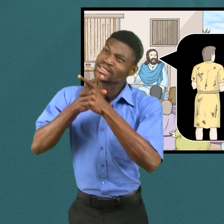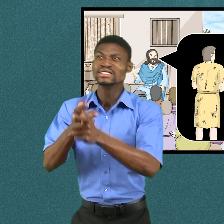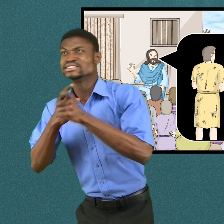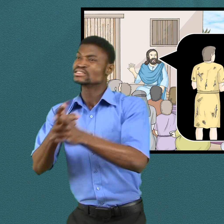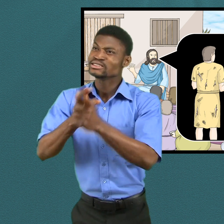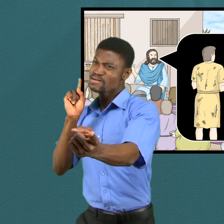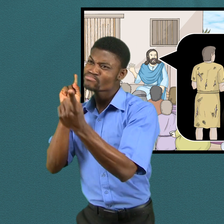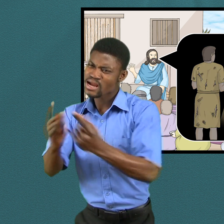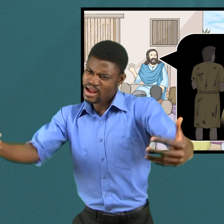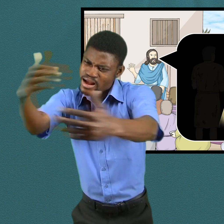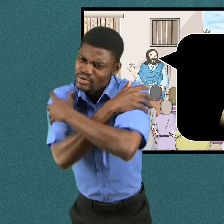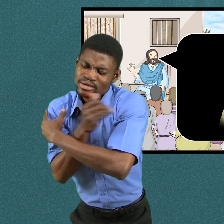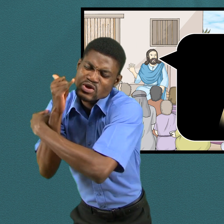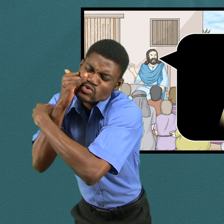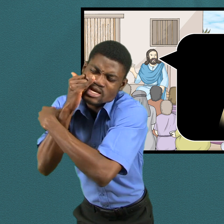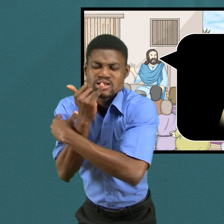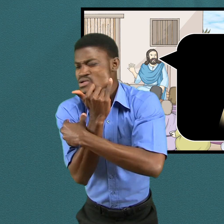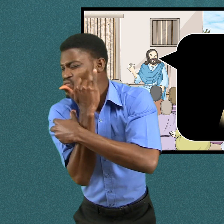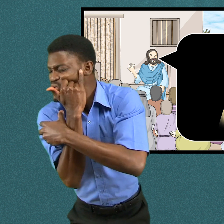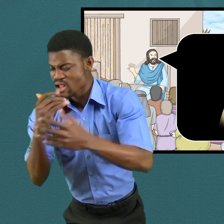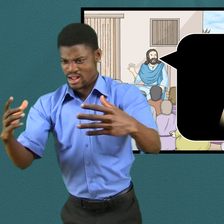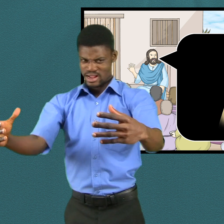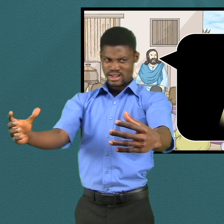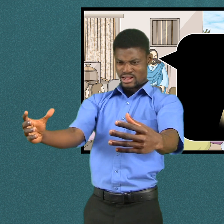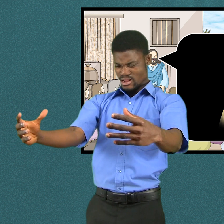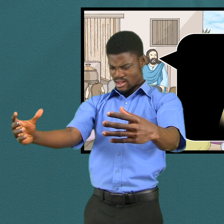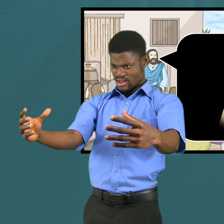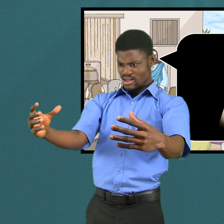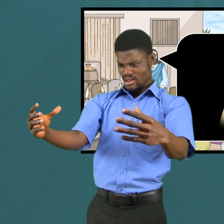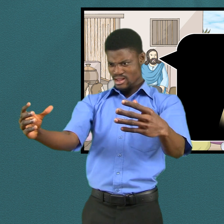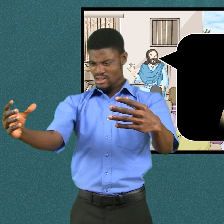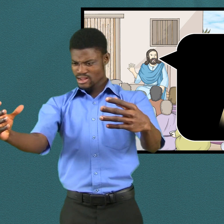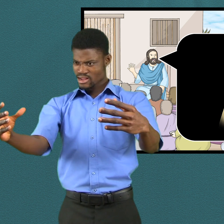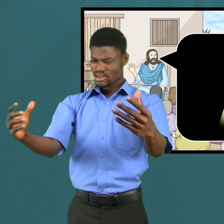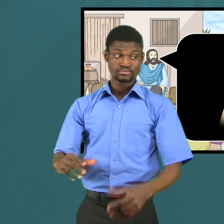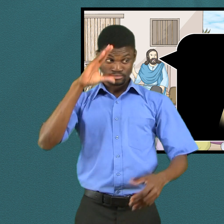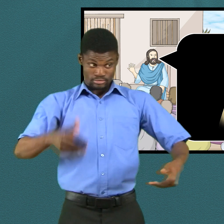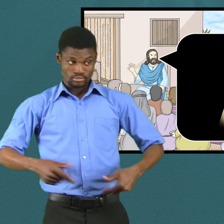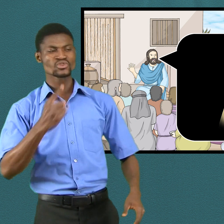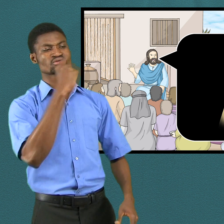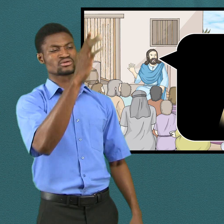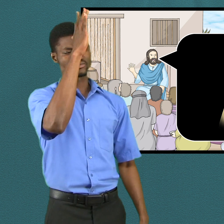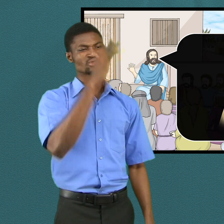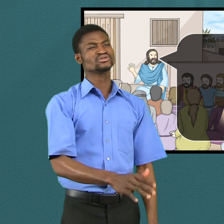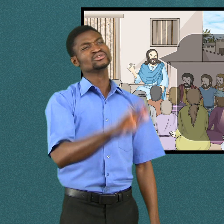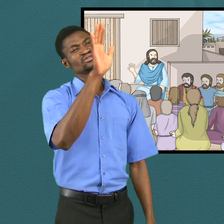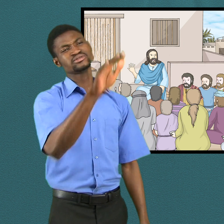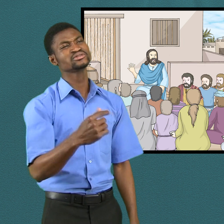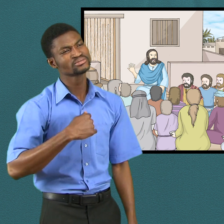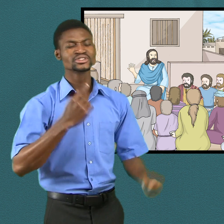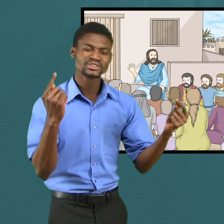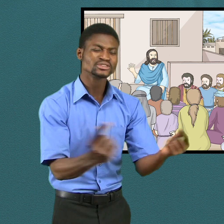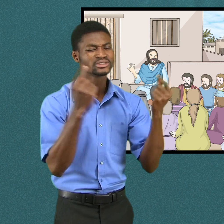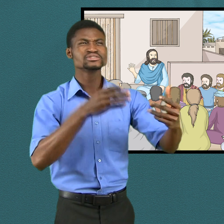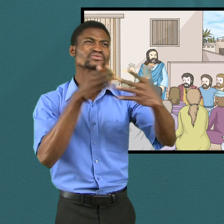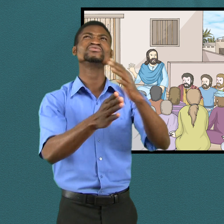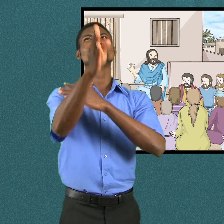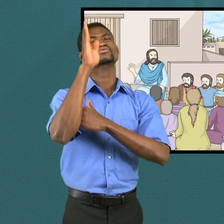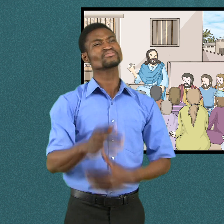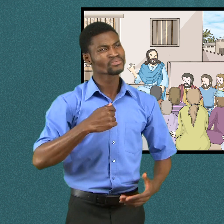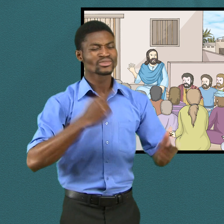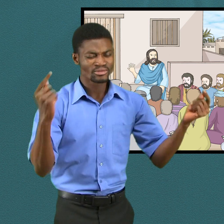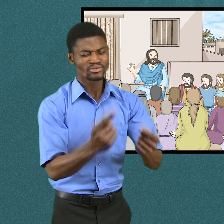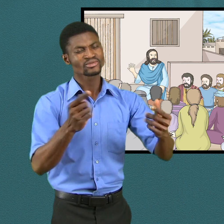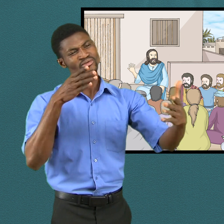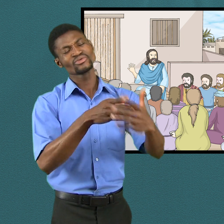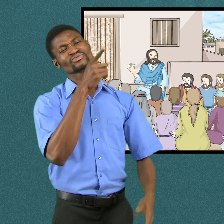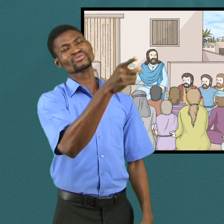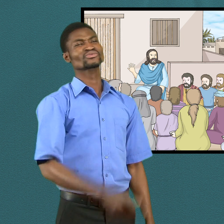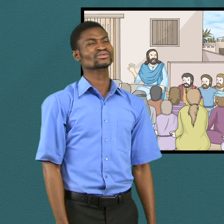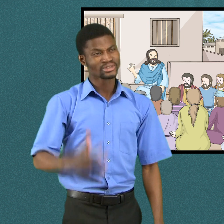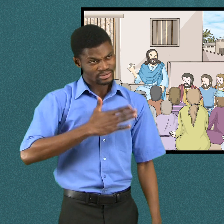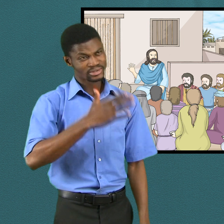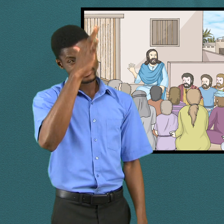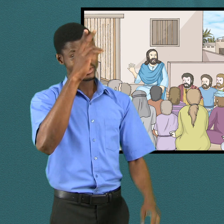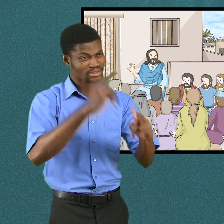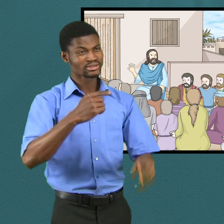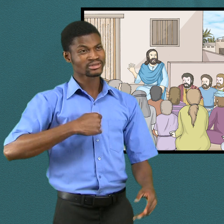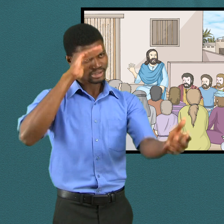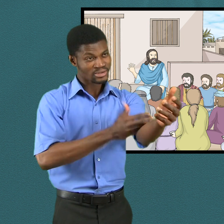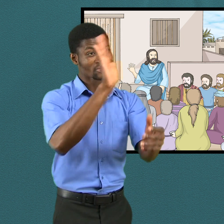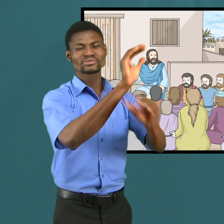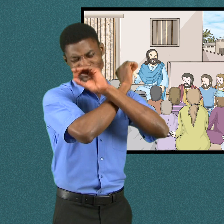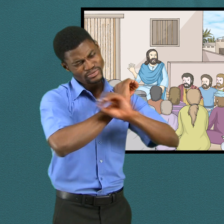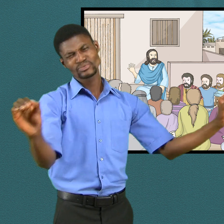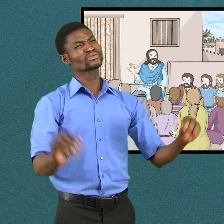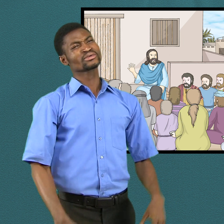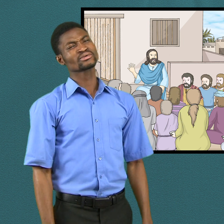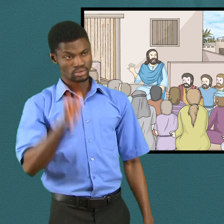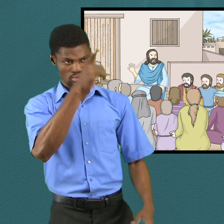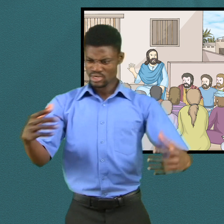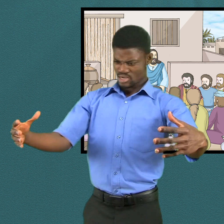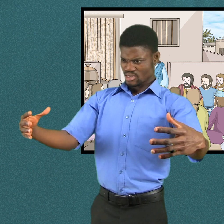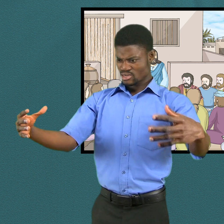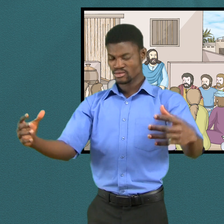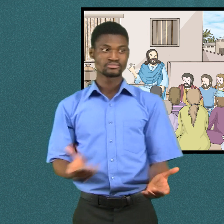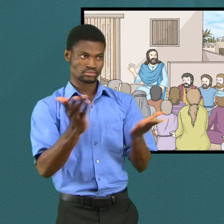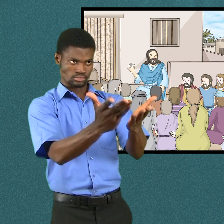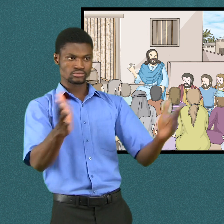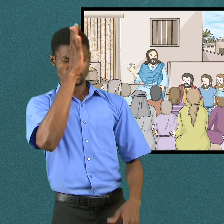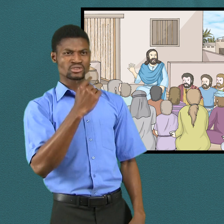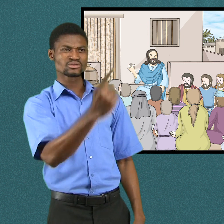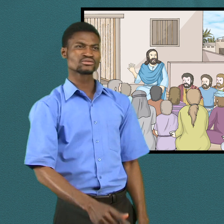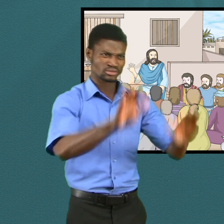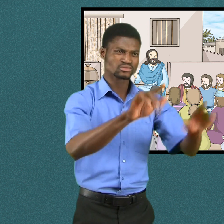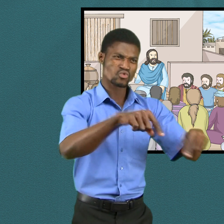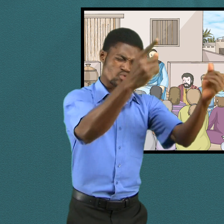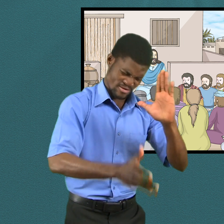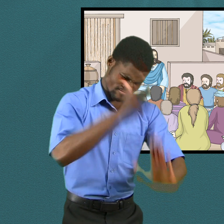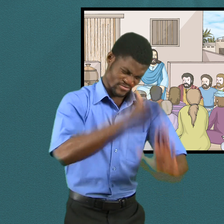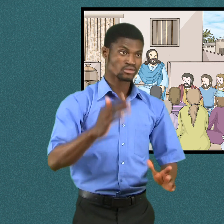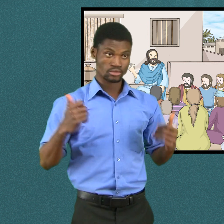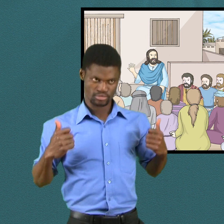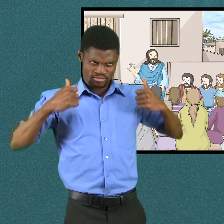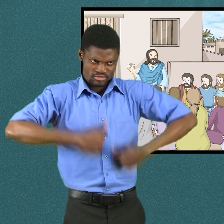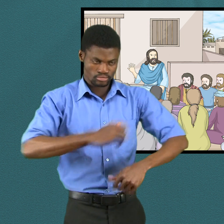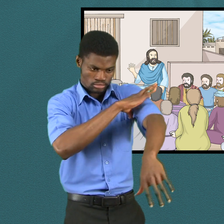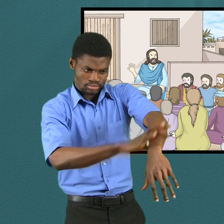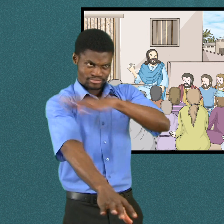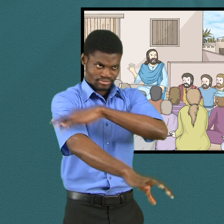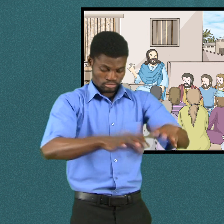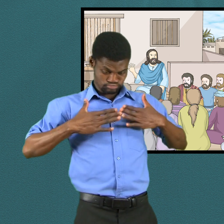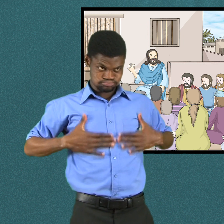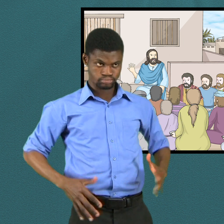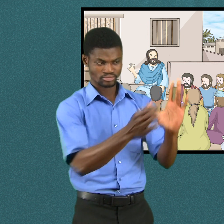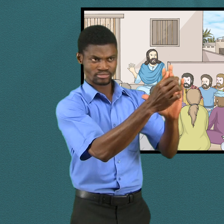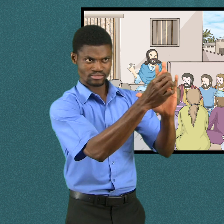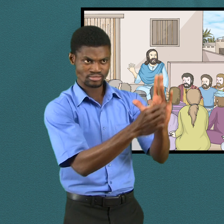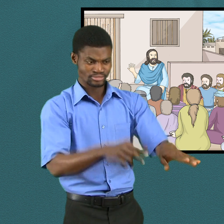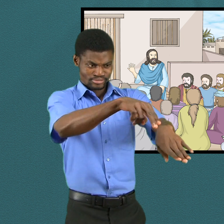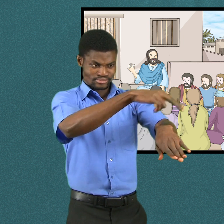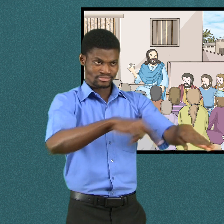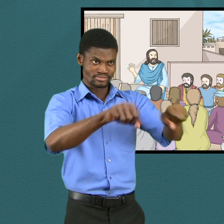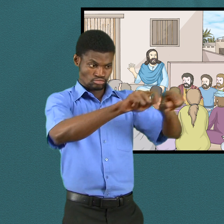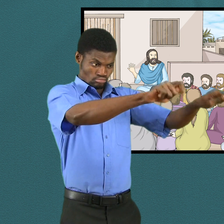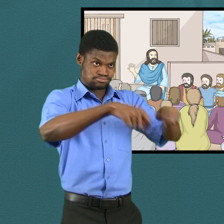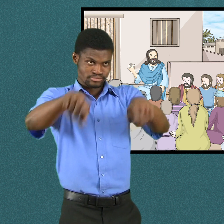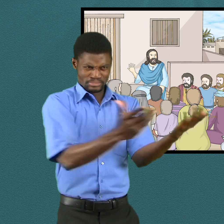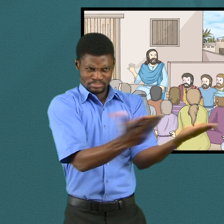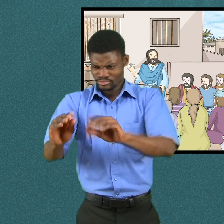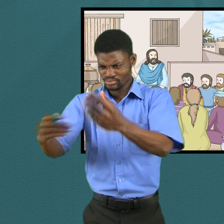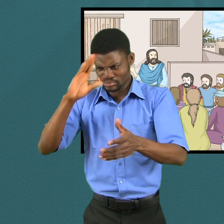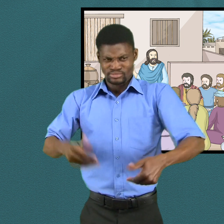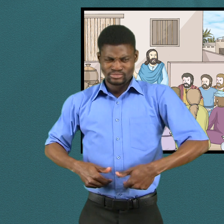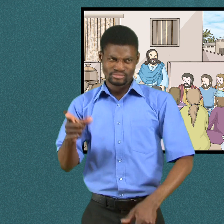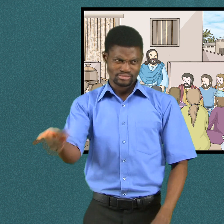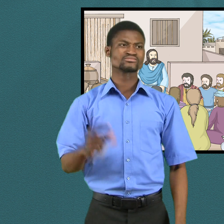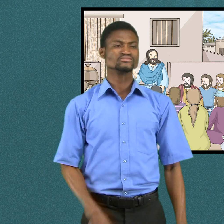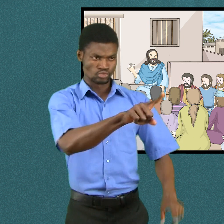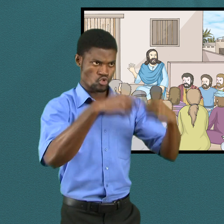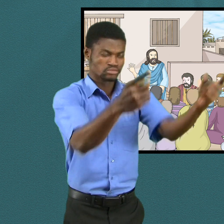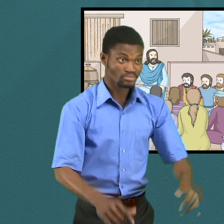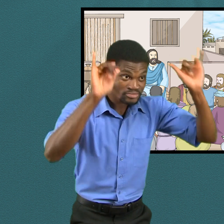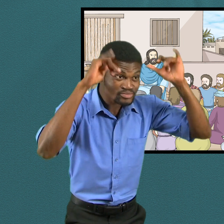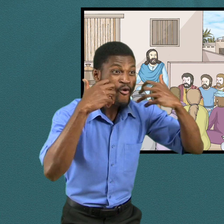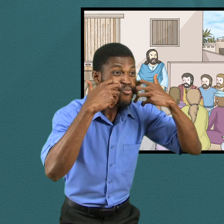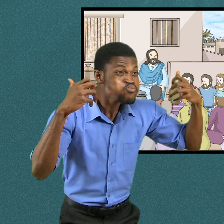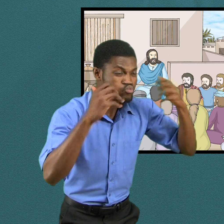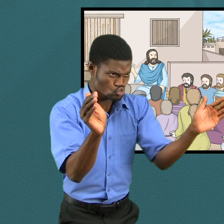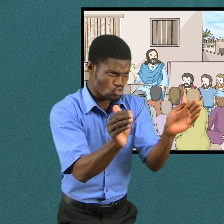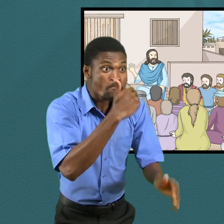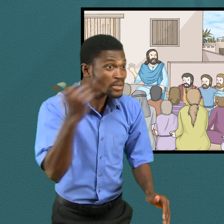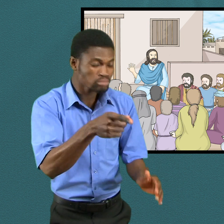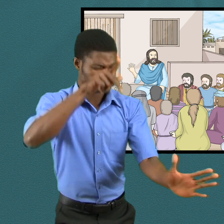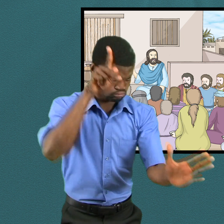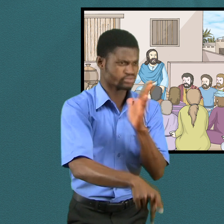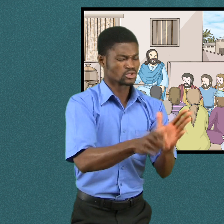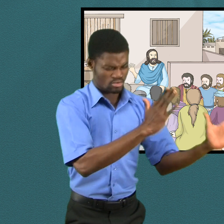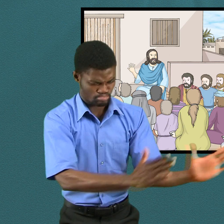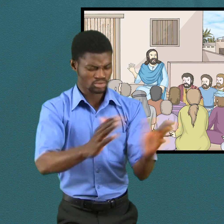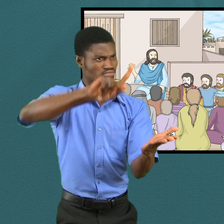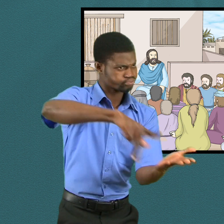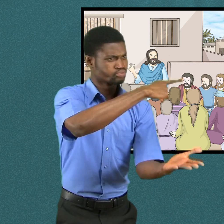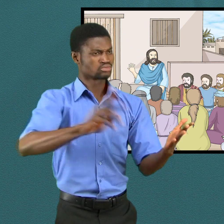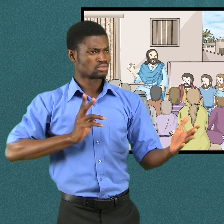He ran to his son, embraced him, and kissed him. The son declared, ‘Father, I have sinned against heaven and against you. I am no longer worthy to be called your son.’ But the father said to his servants, ‘Quick!